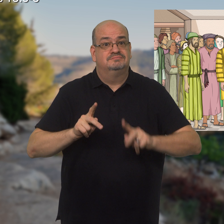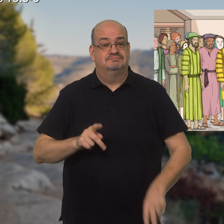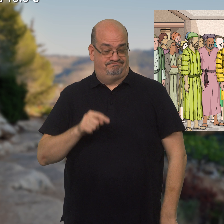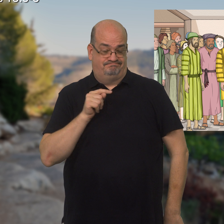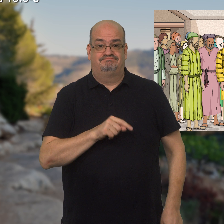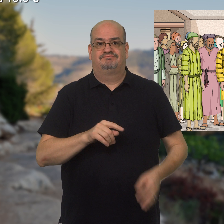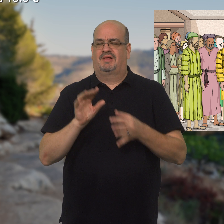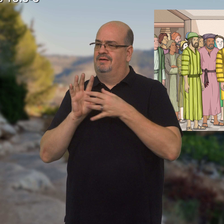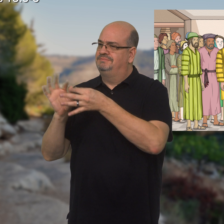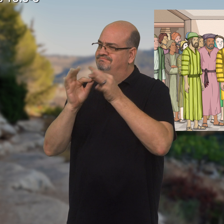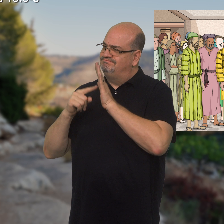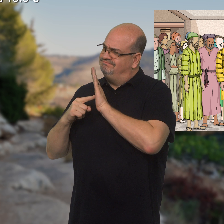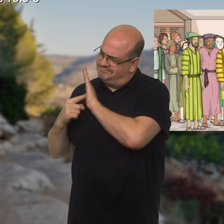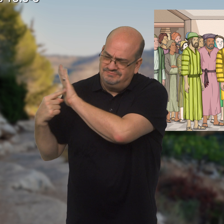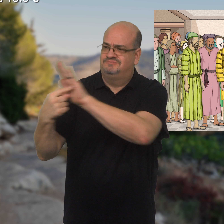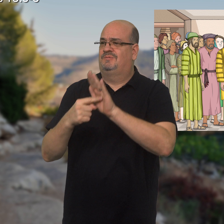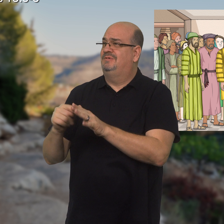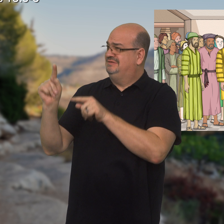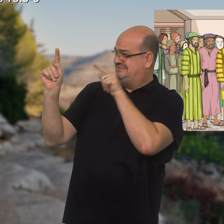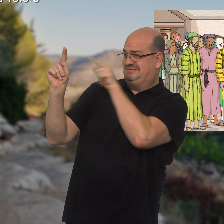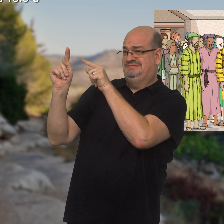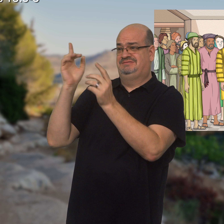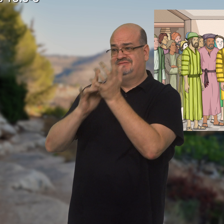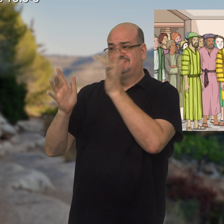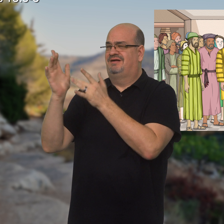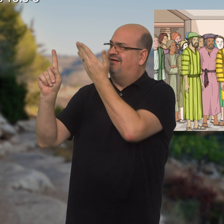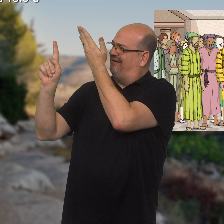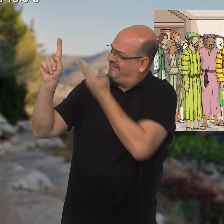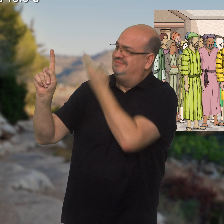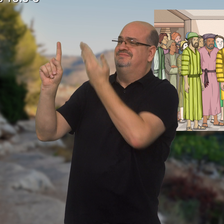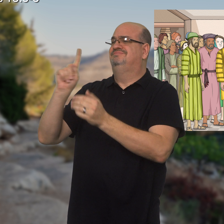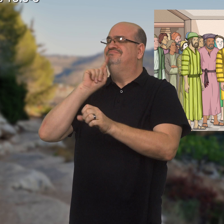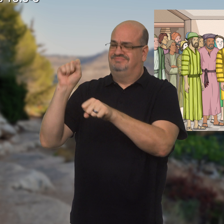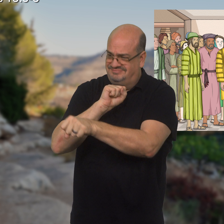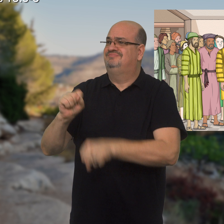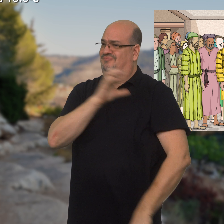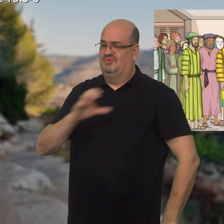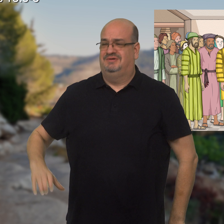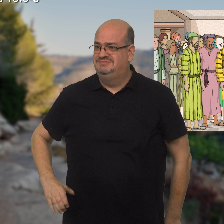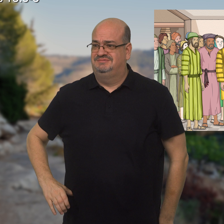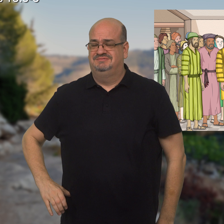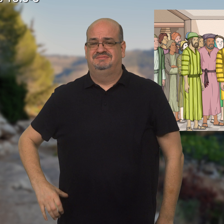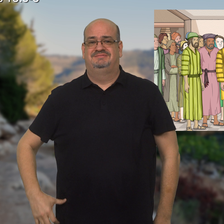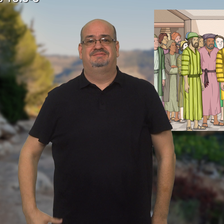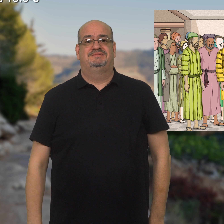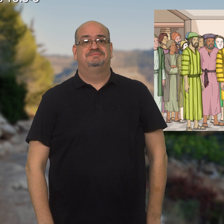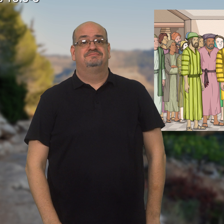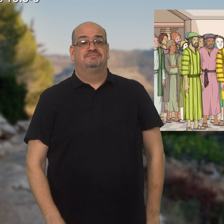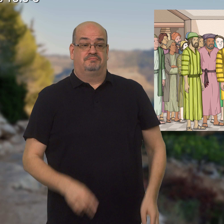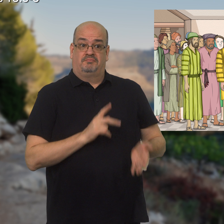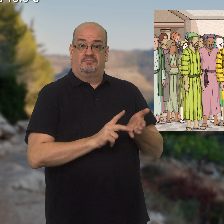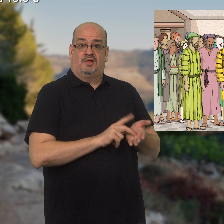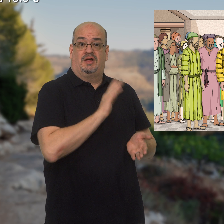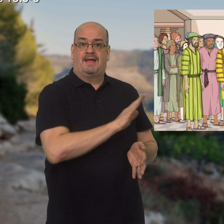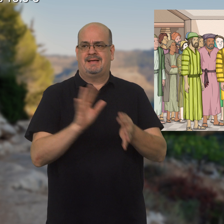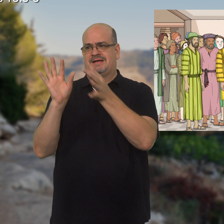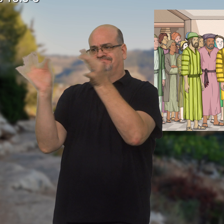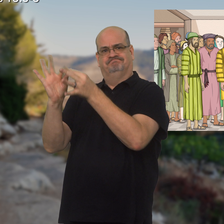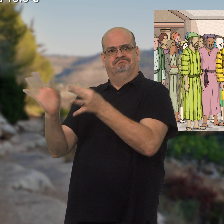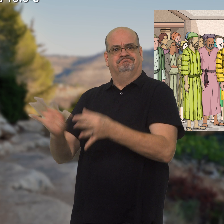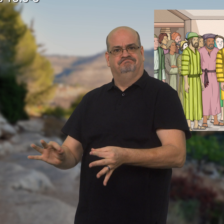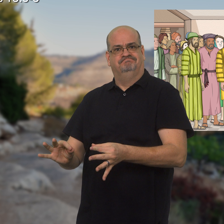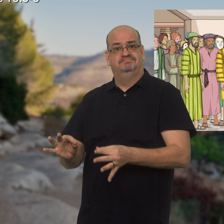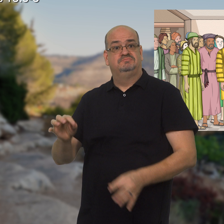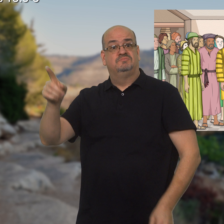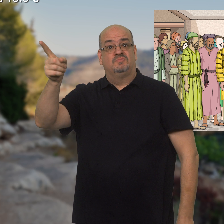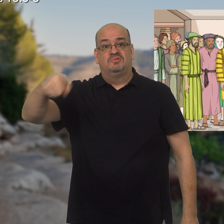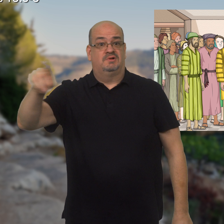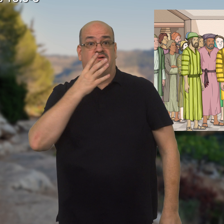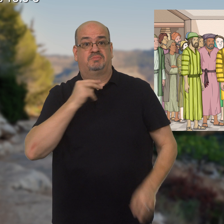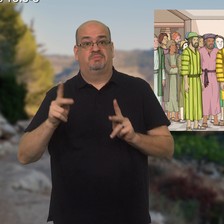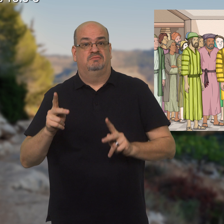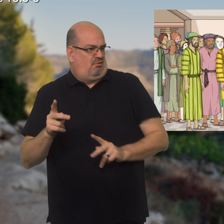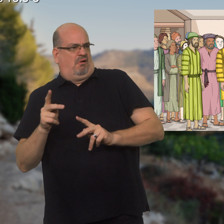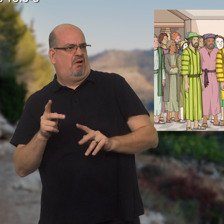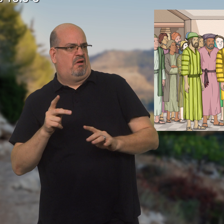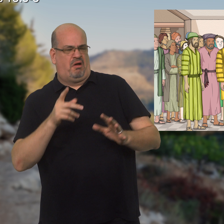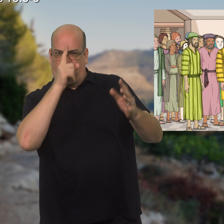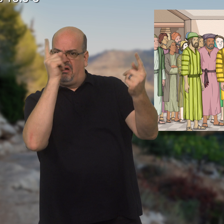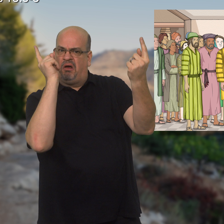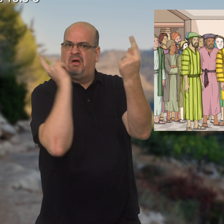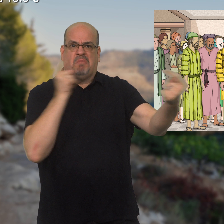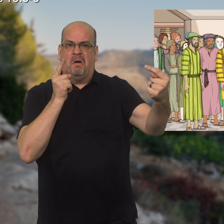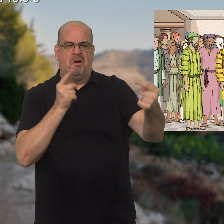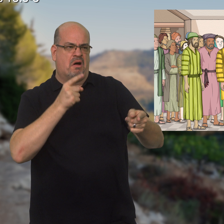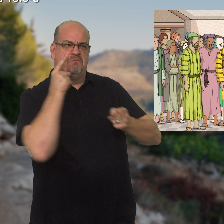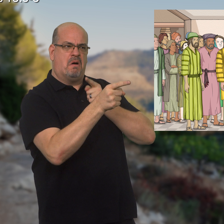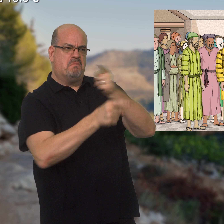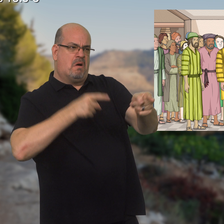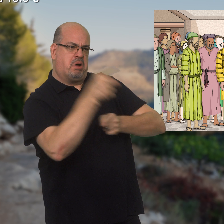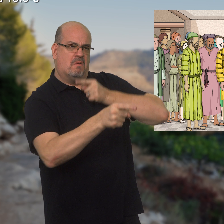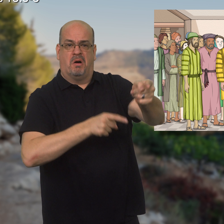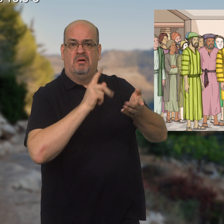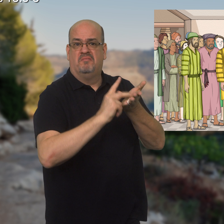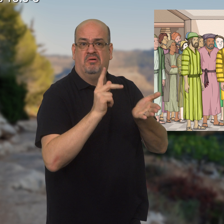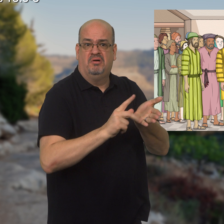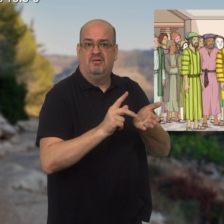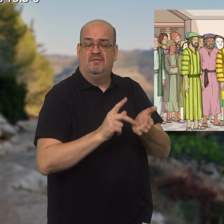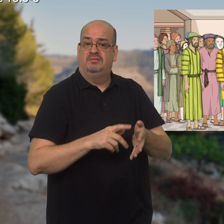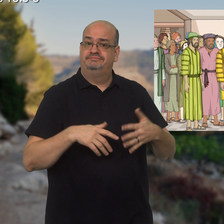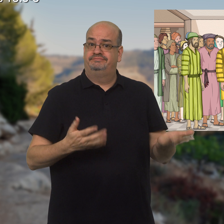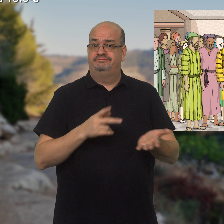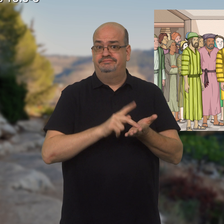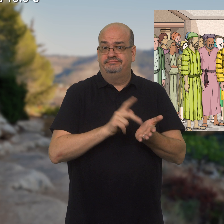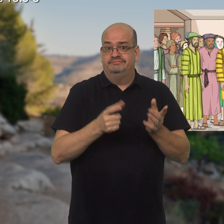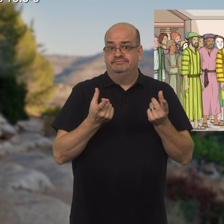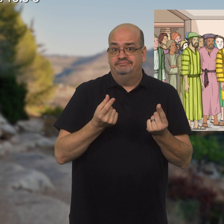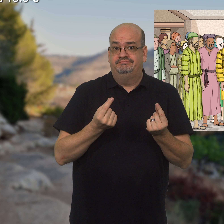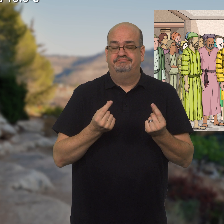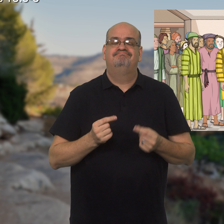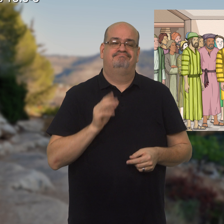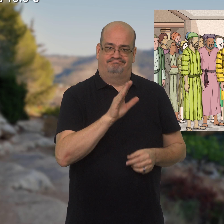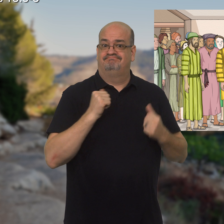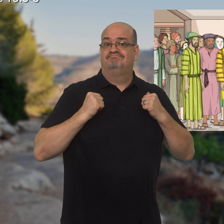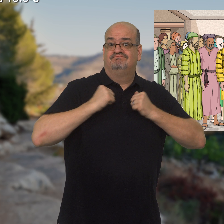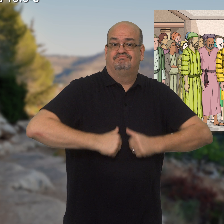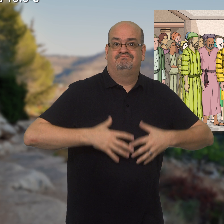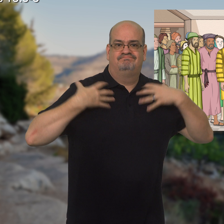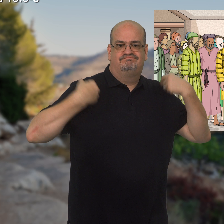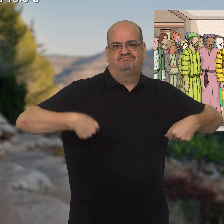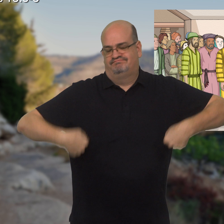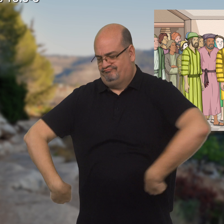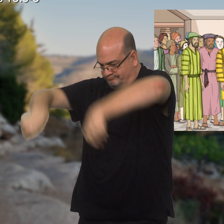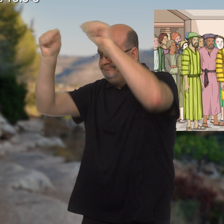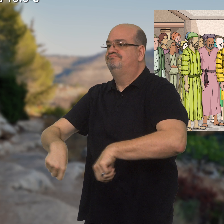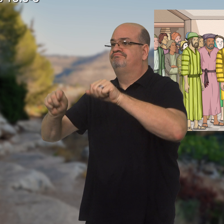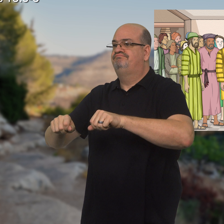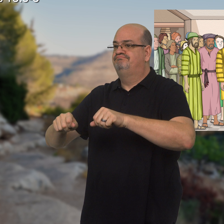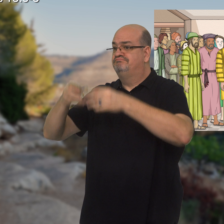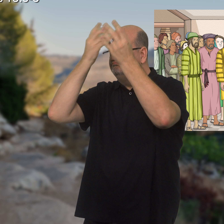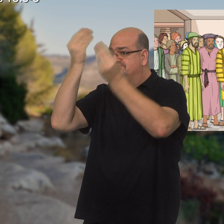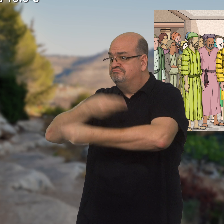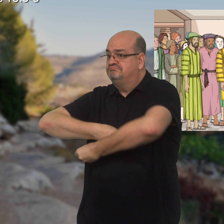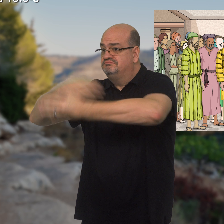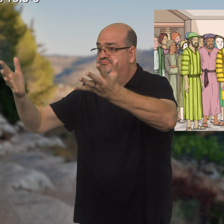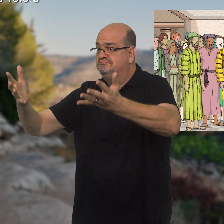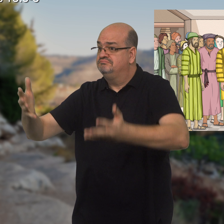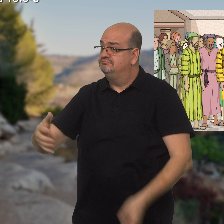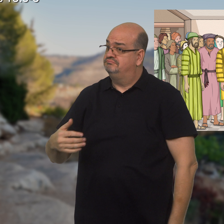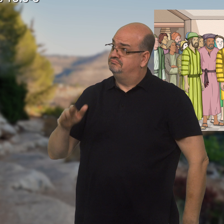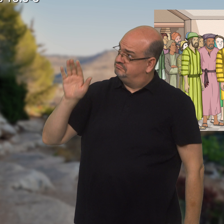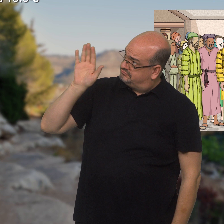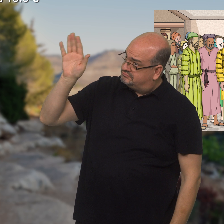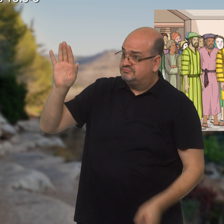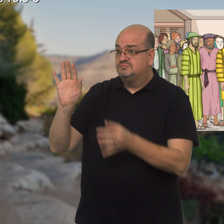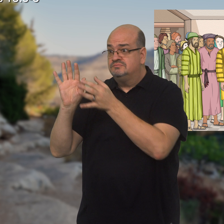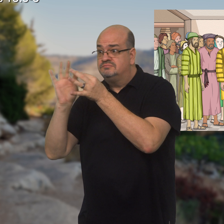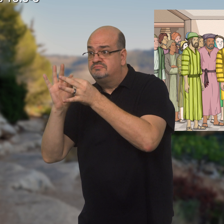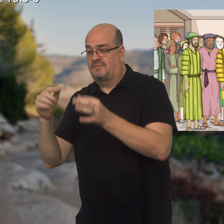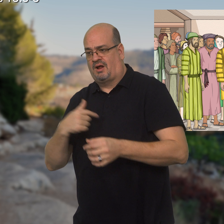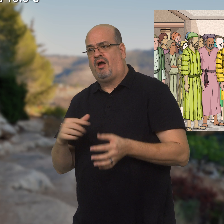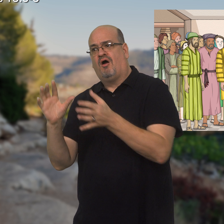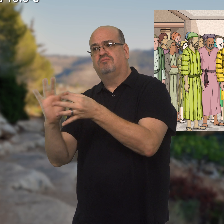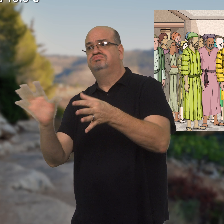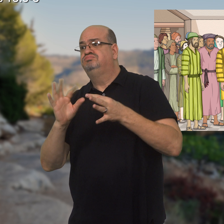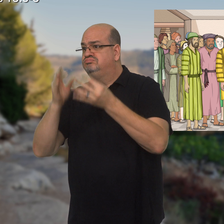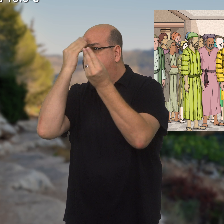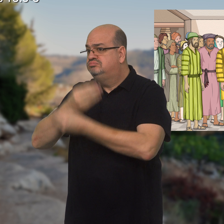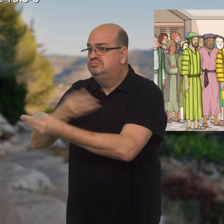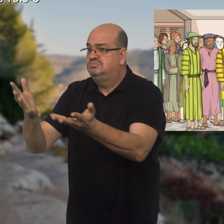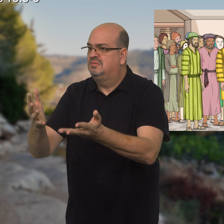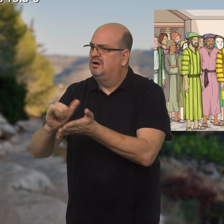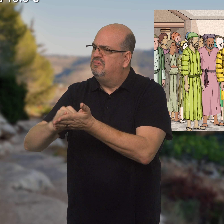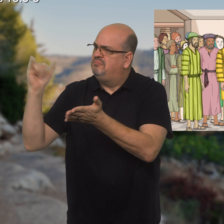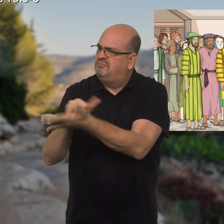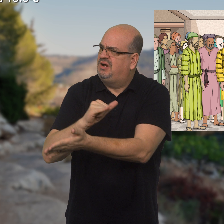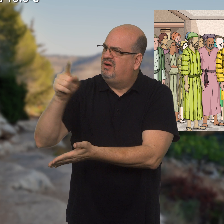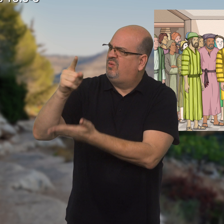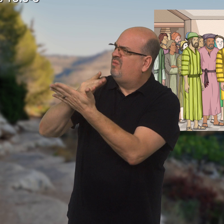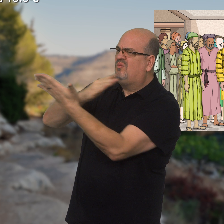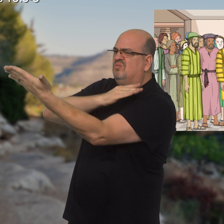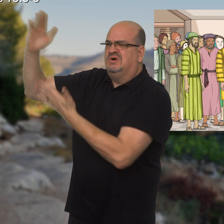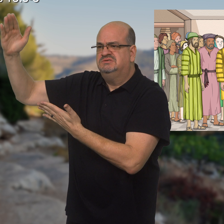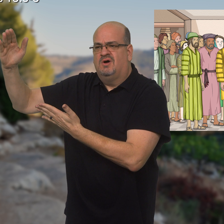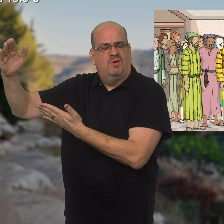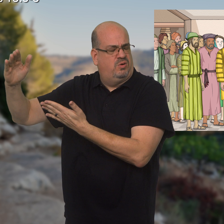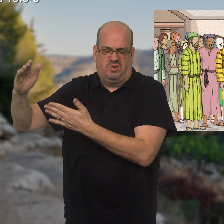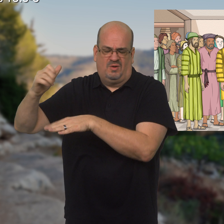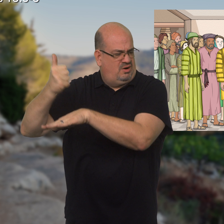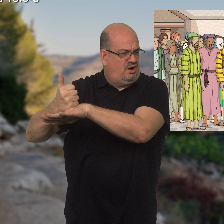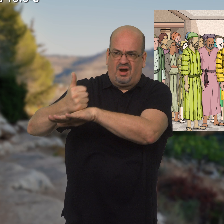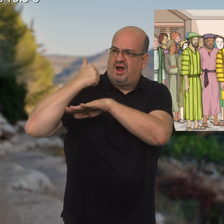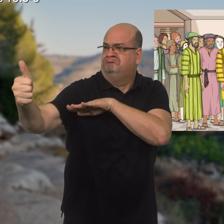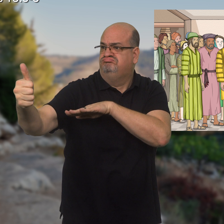But when they opposed and insulted him, he shook out his garments and told them, “Your blood be on your own heads!